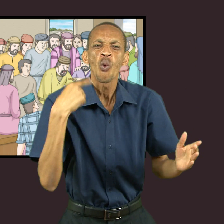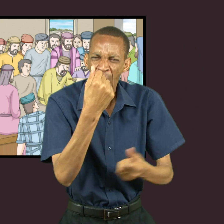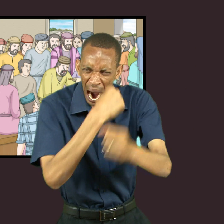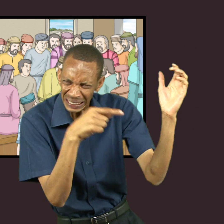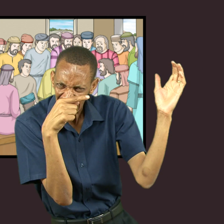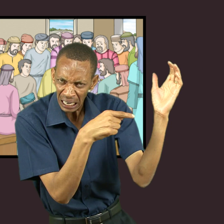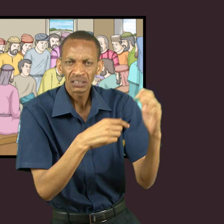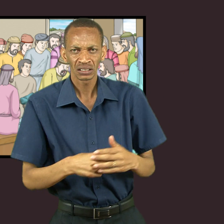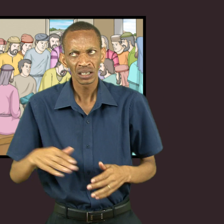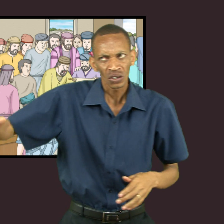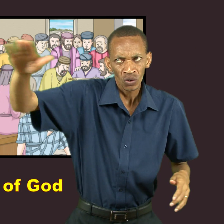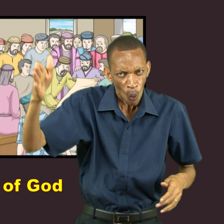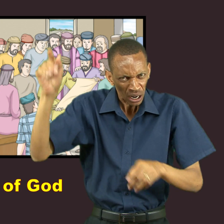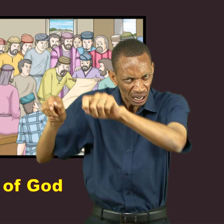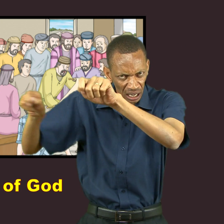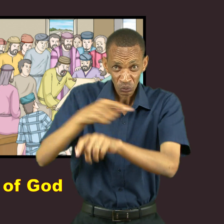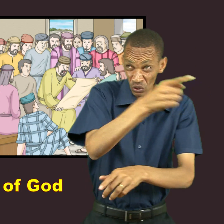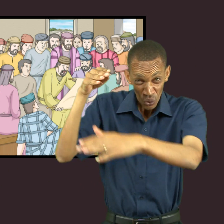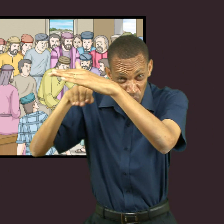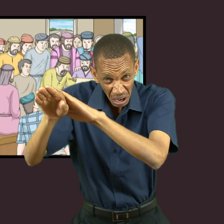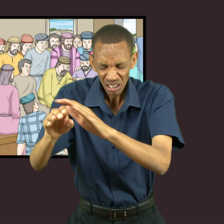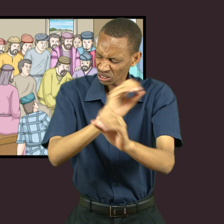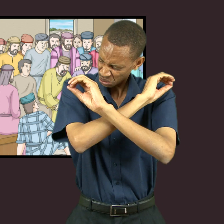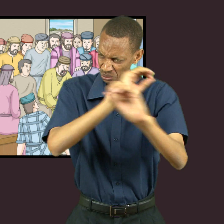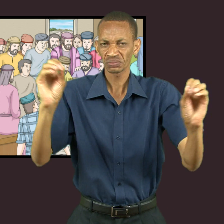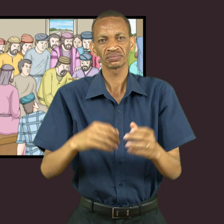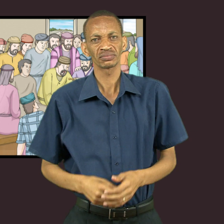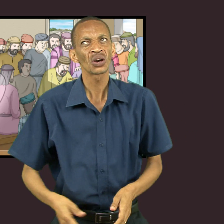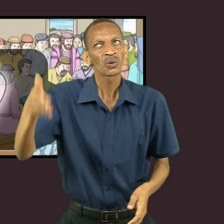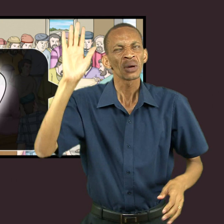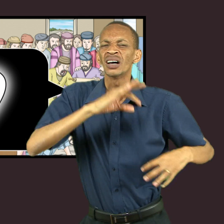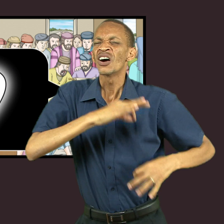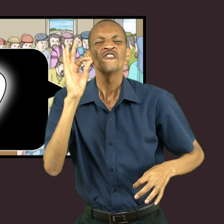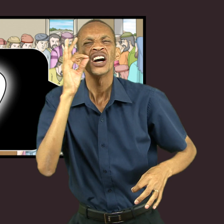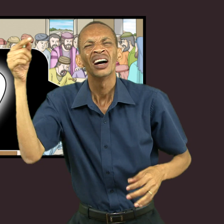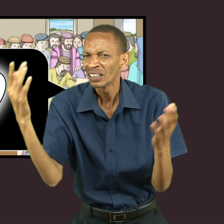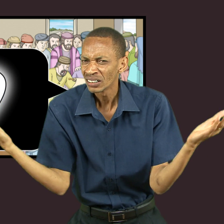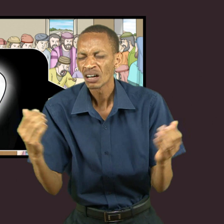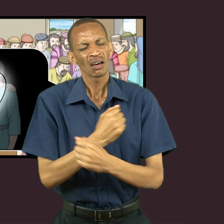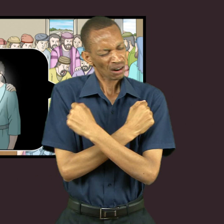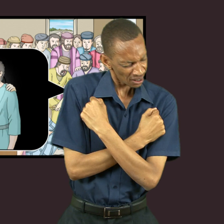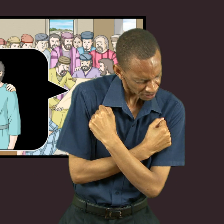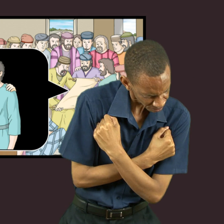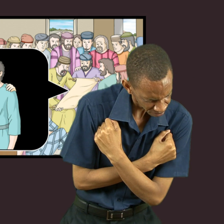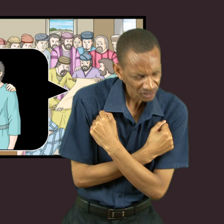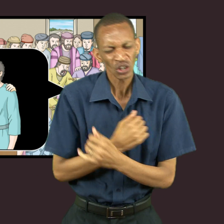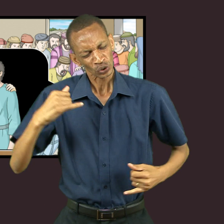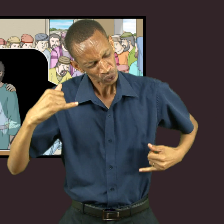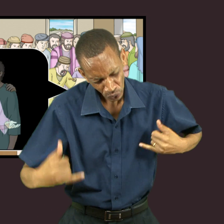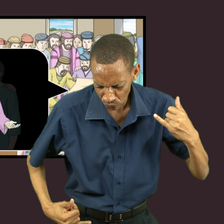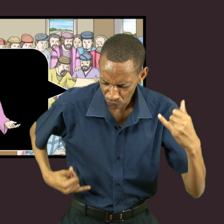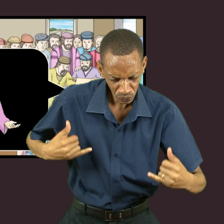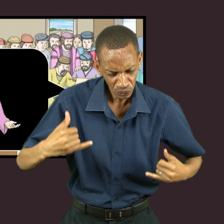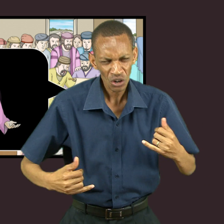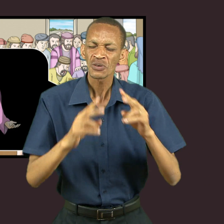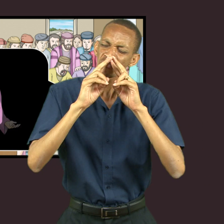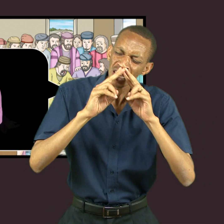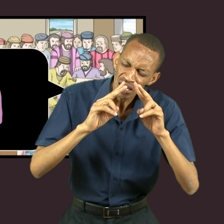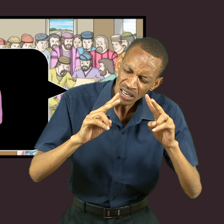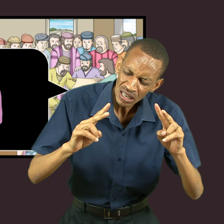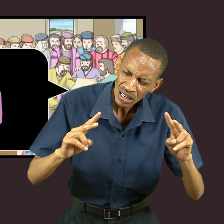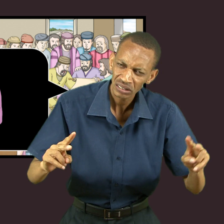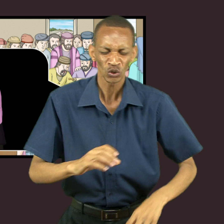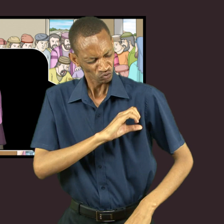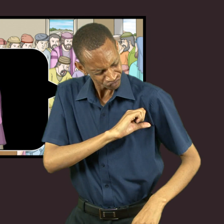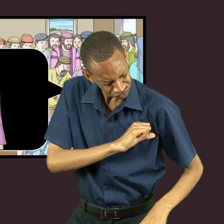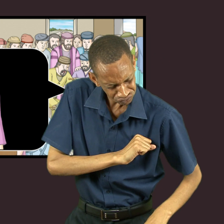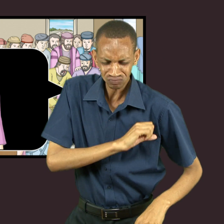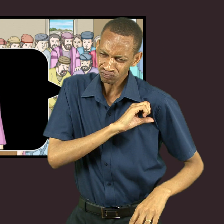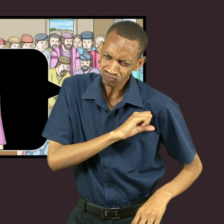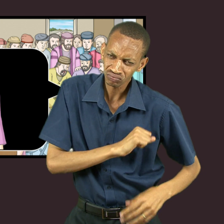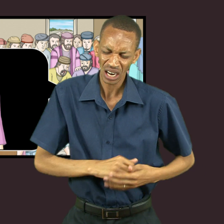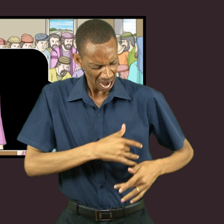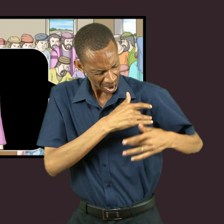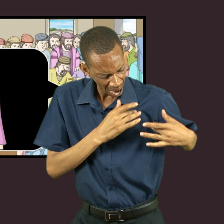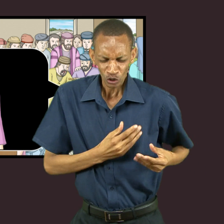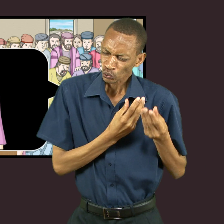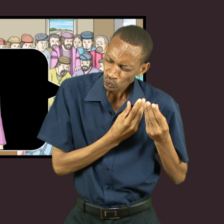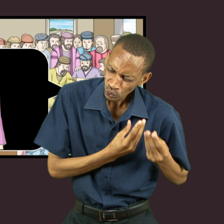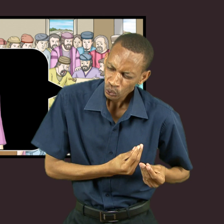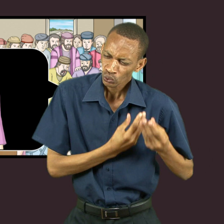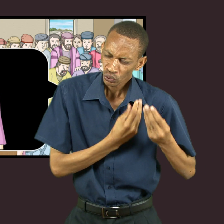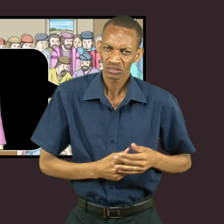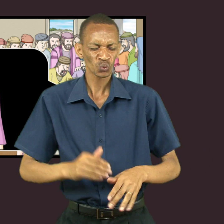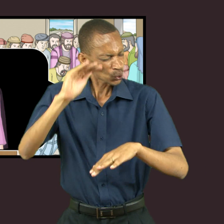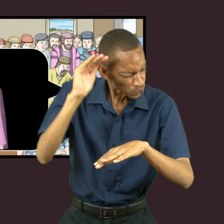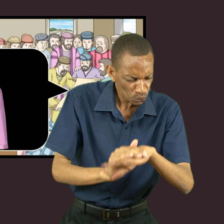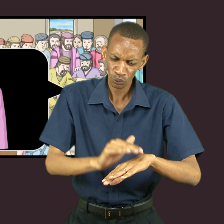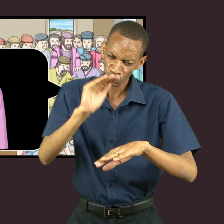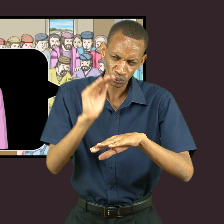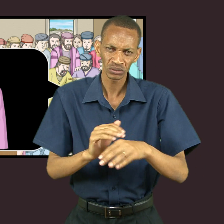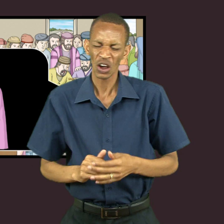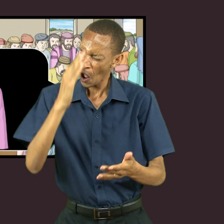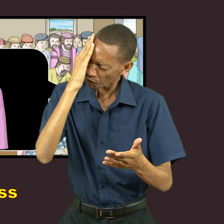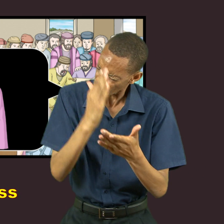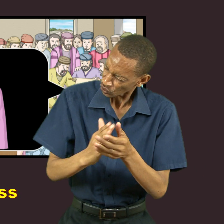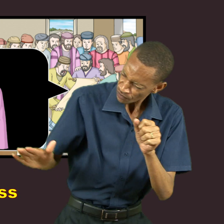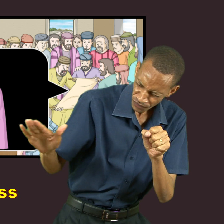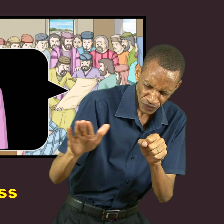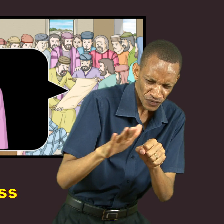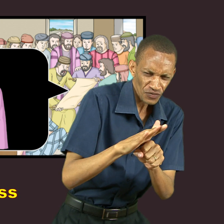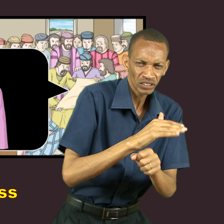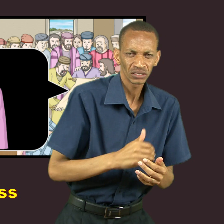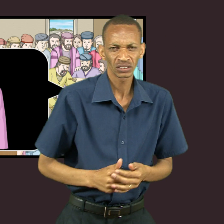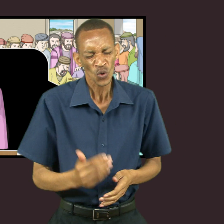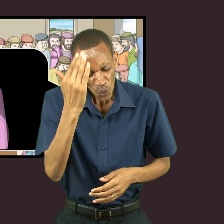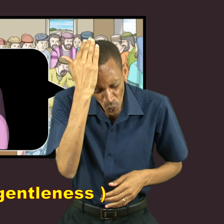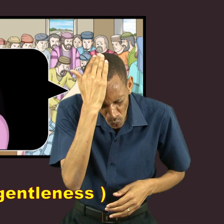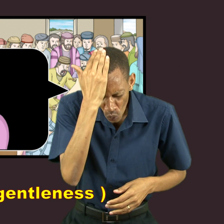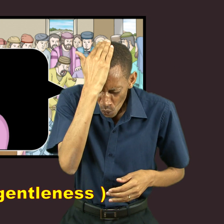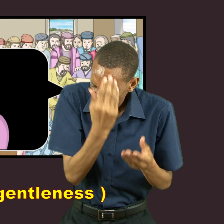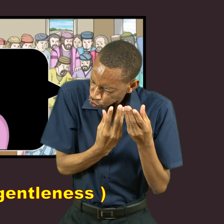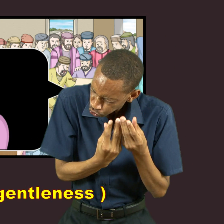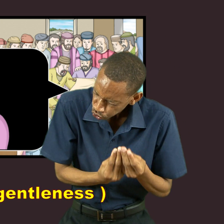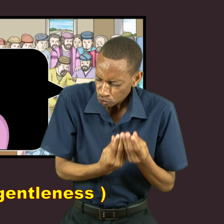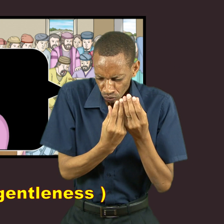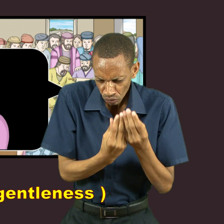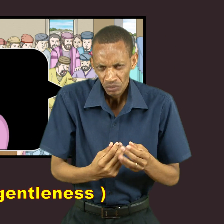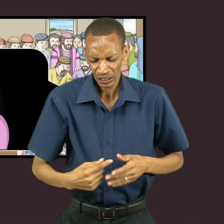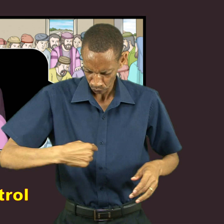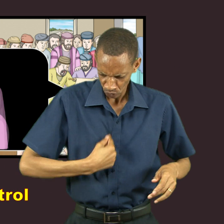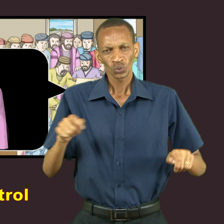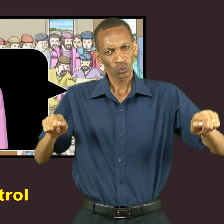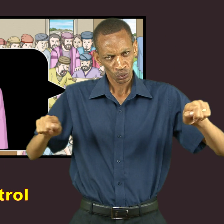But the fruit of the Spirit is love, joy, peace, patience, kindness, goodness, faithfulness, gentleness, and self-control.